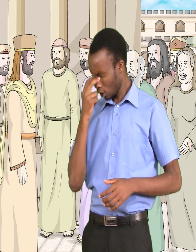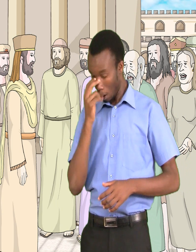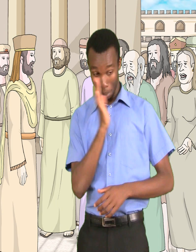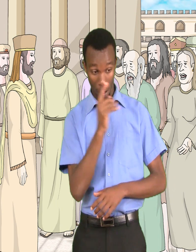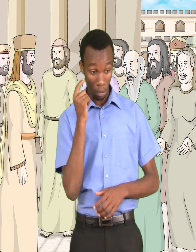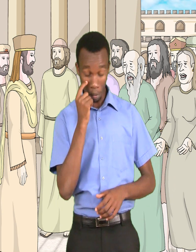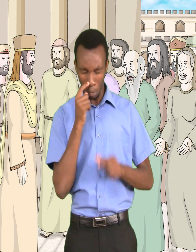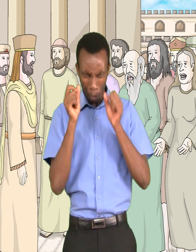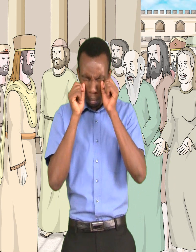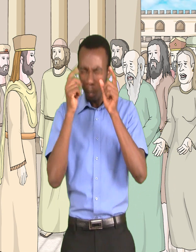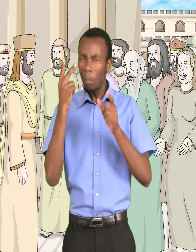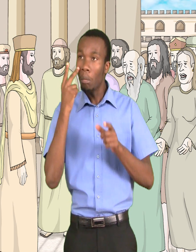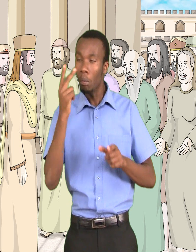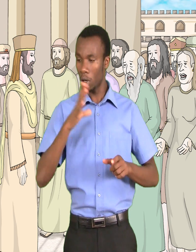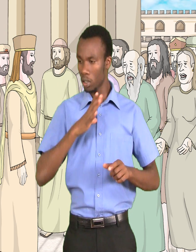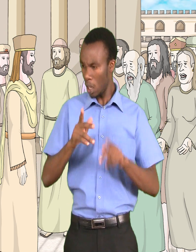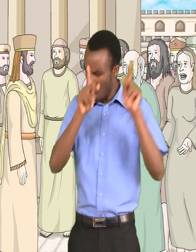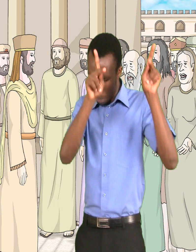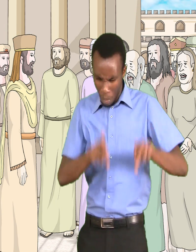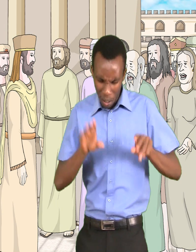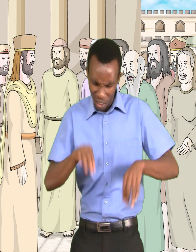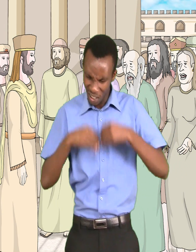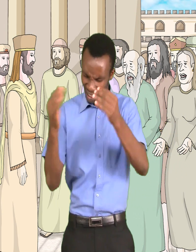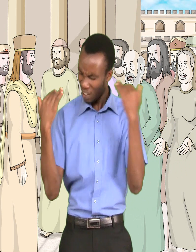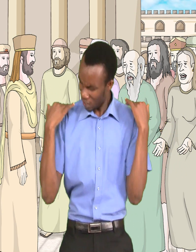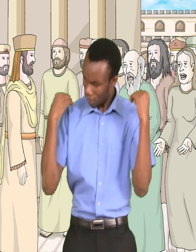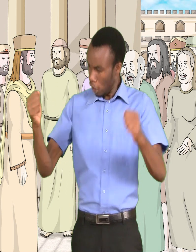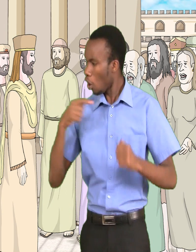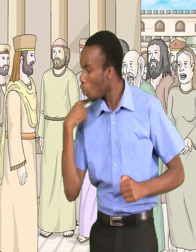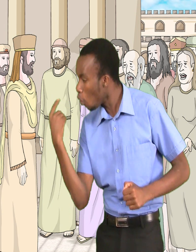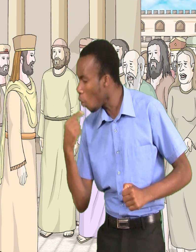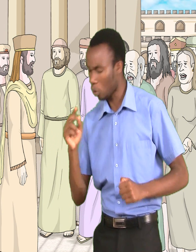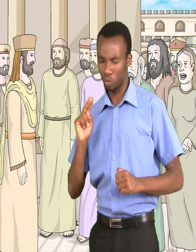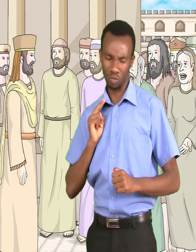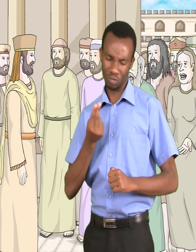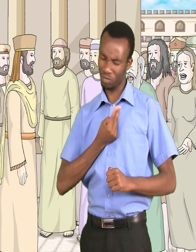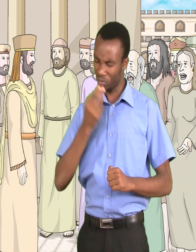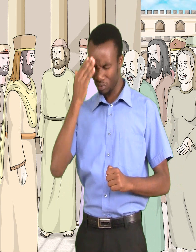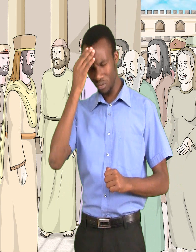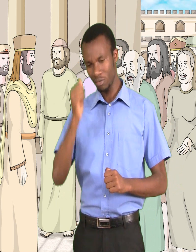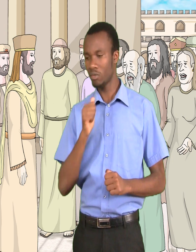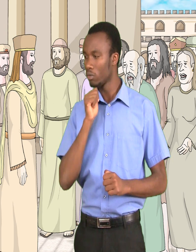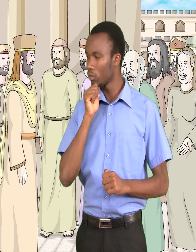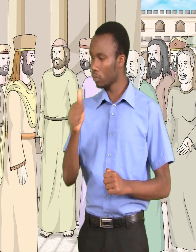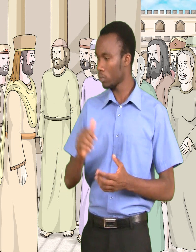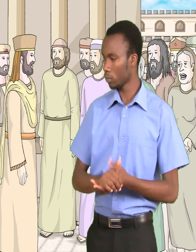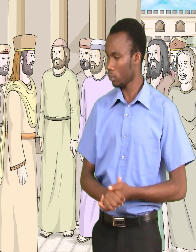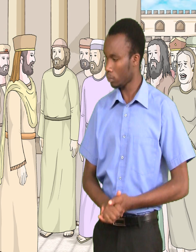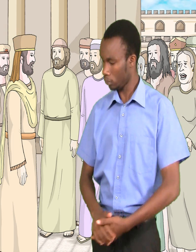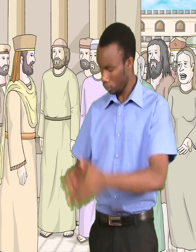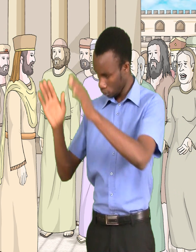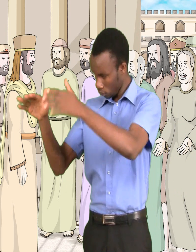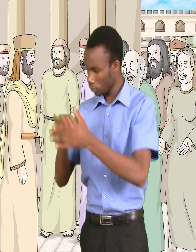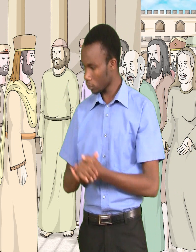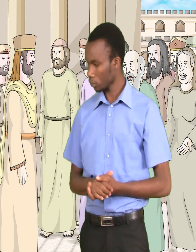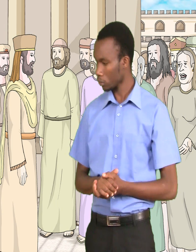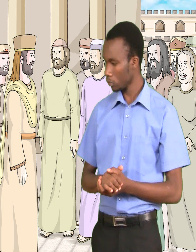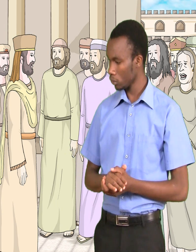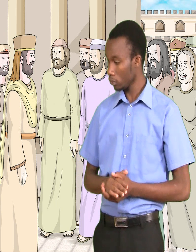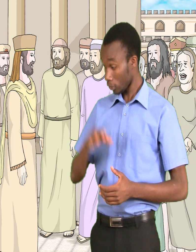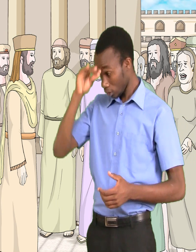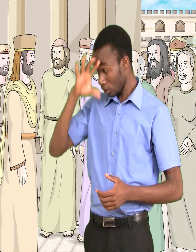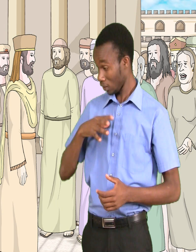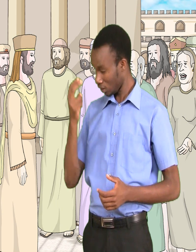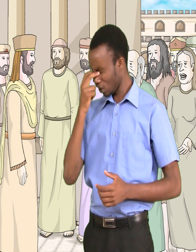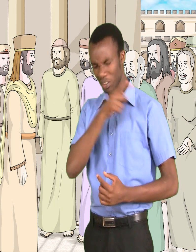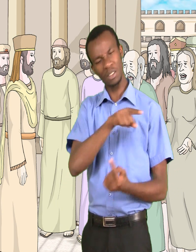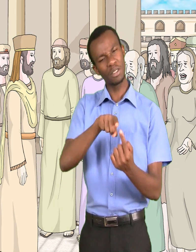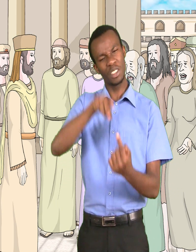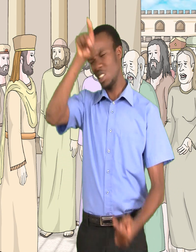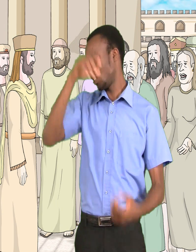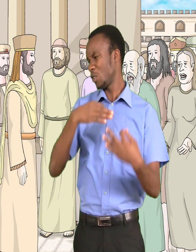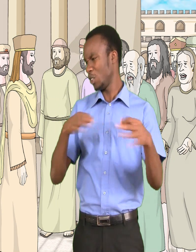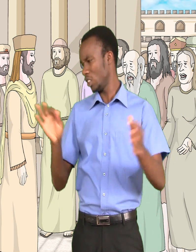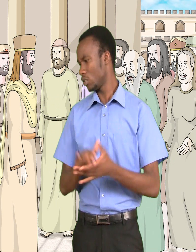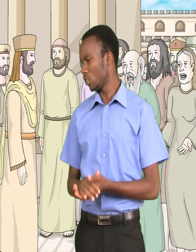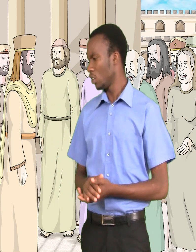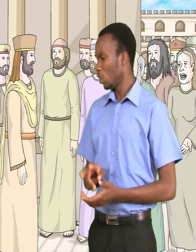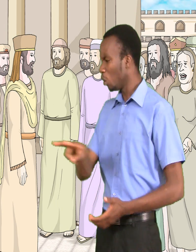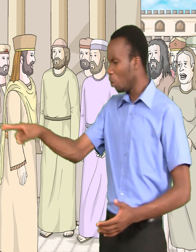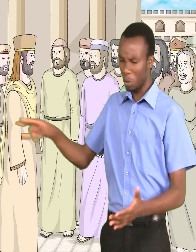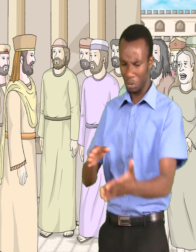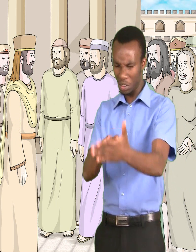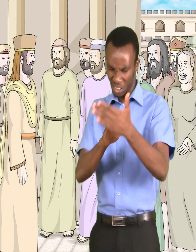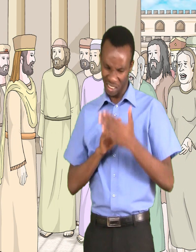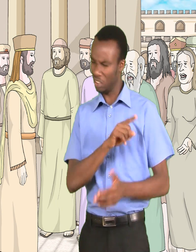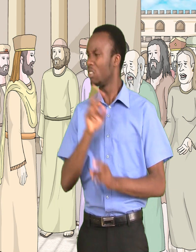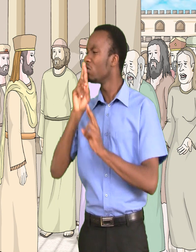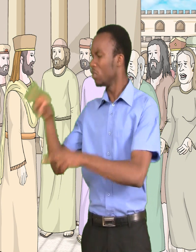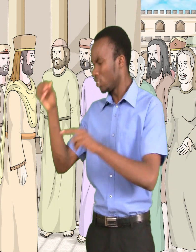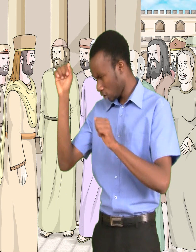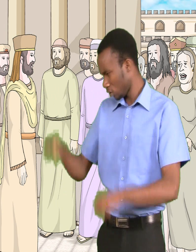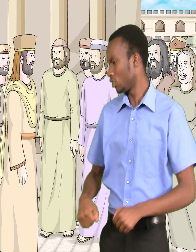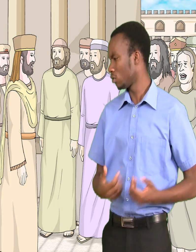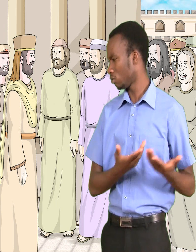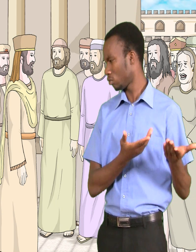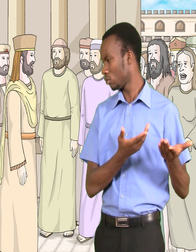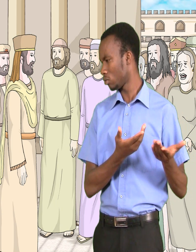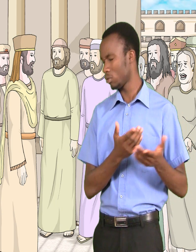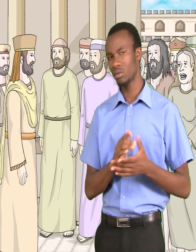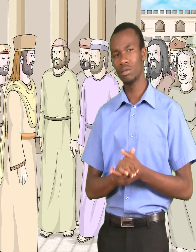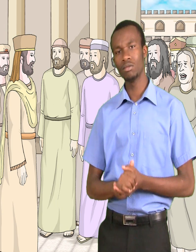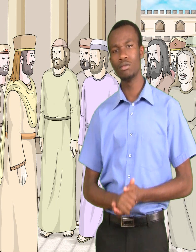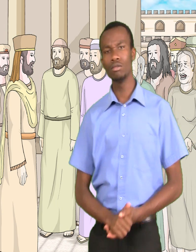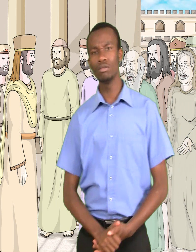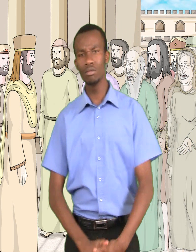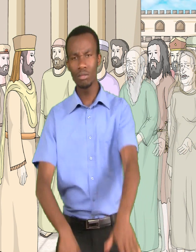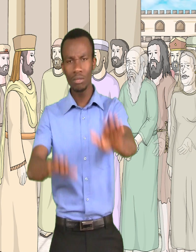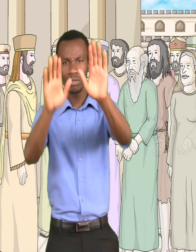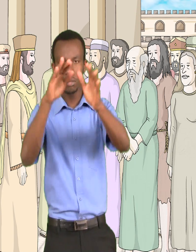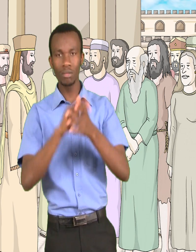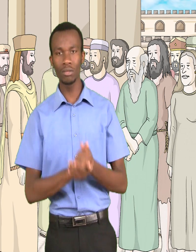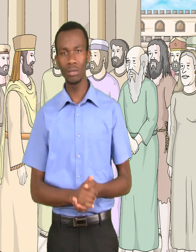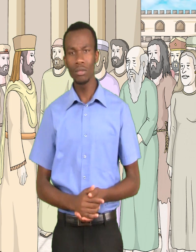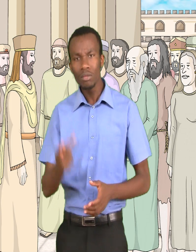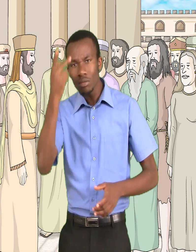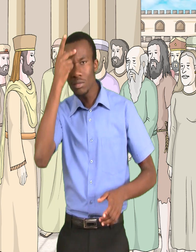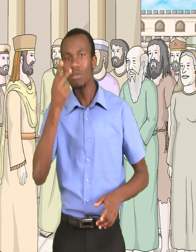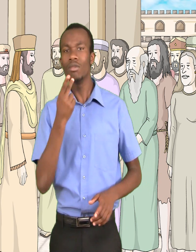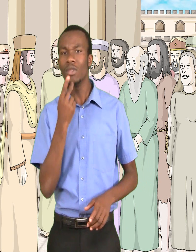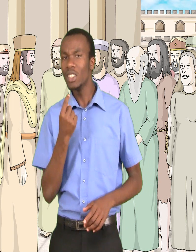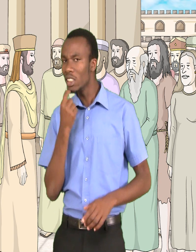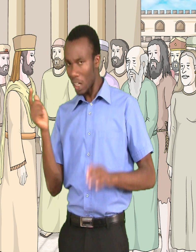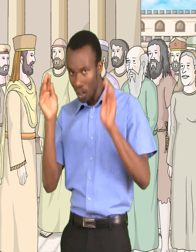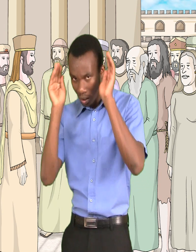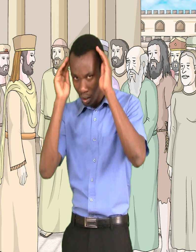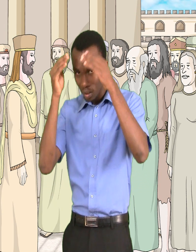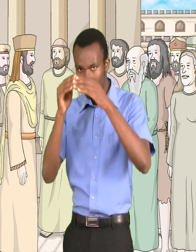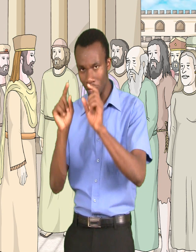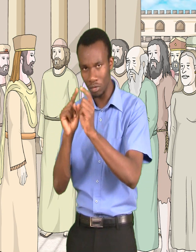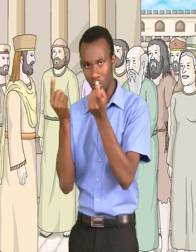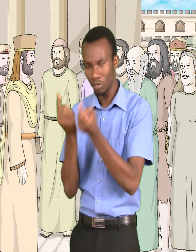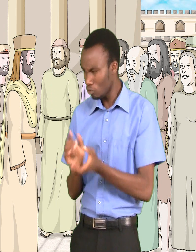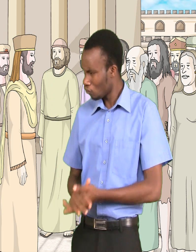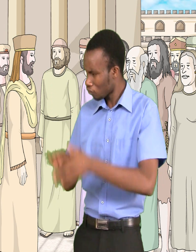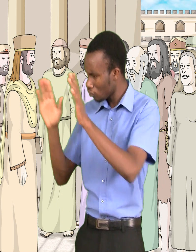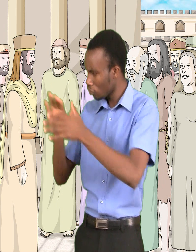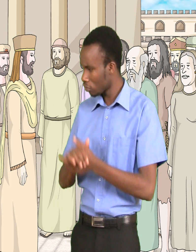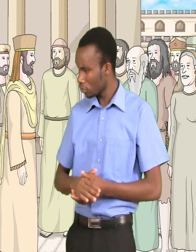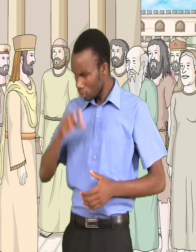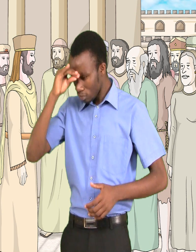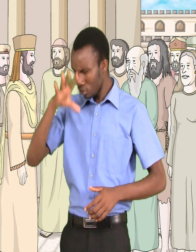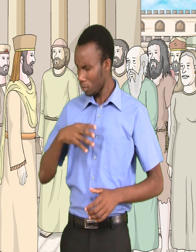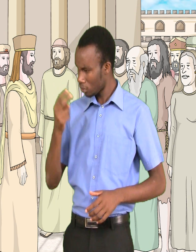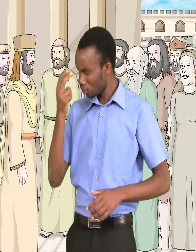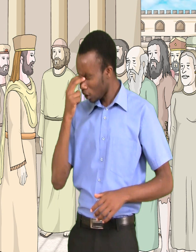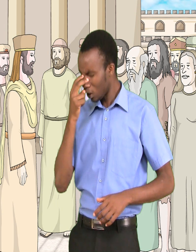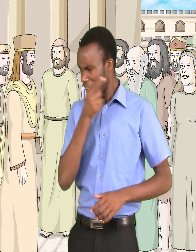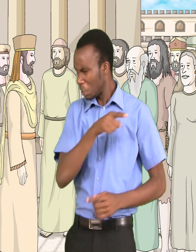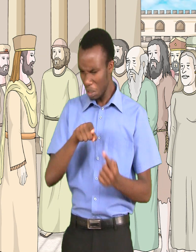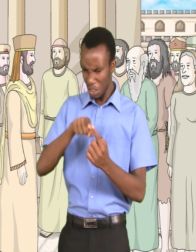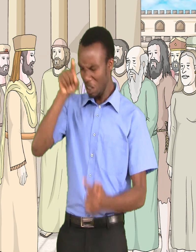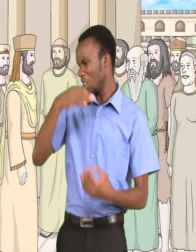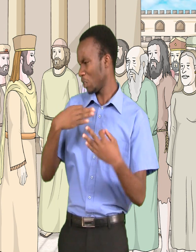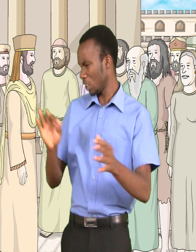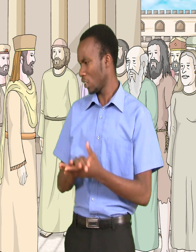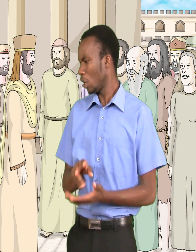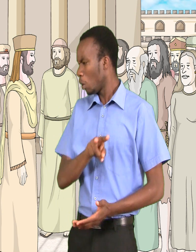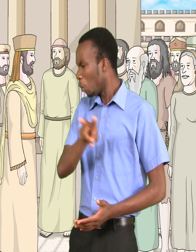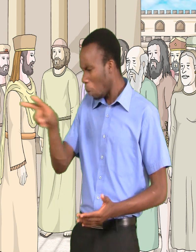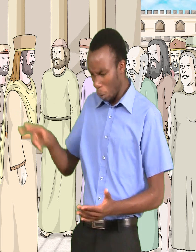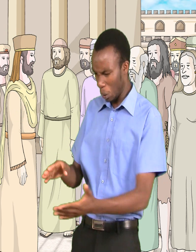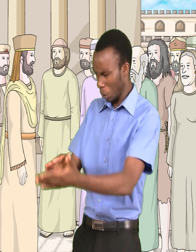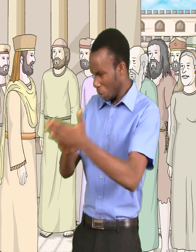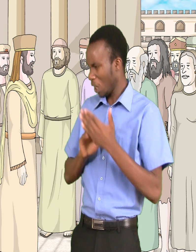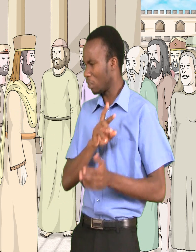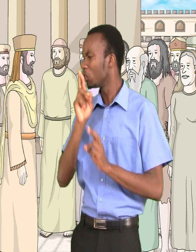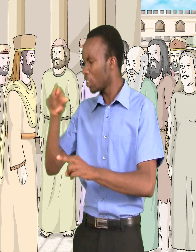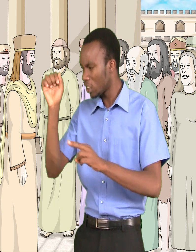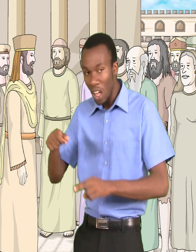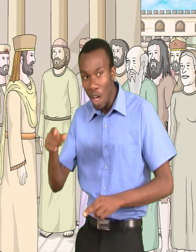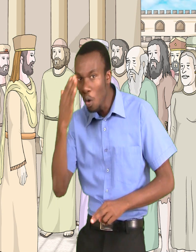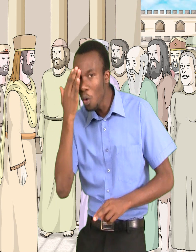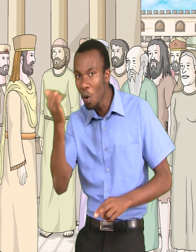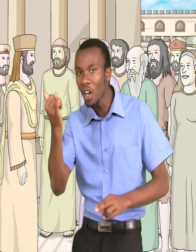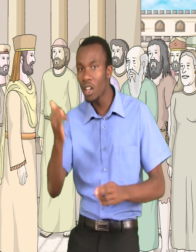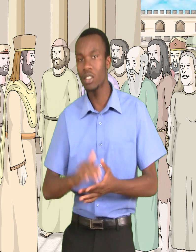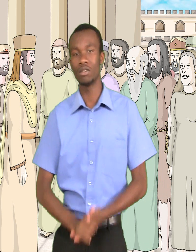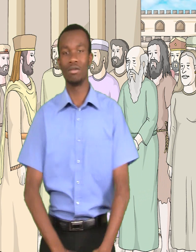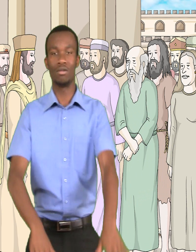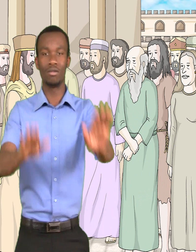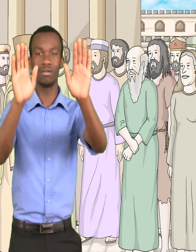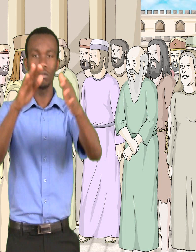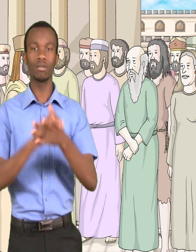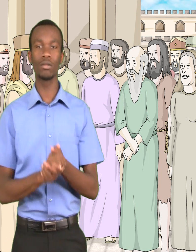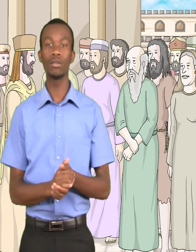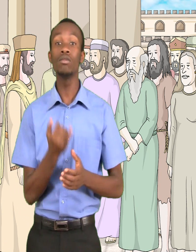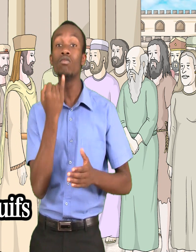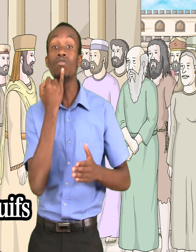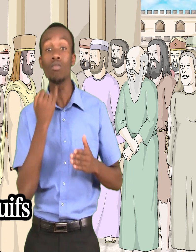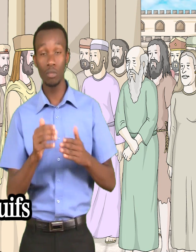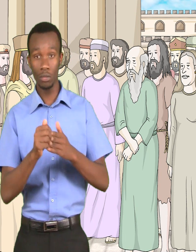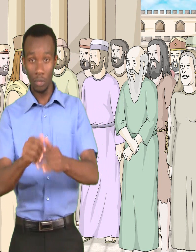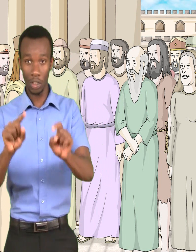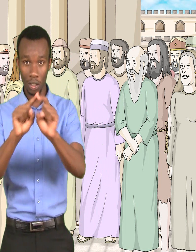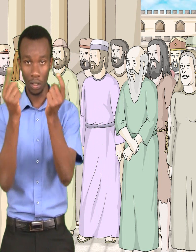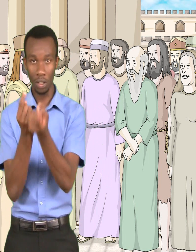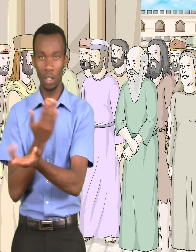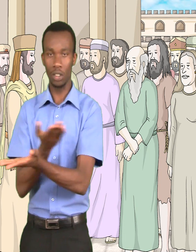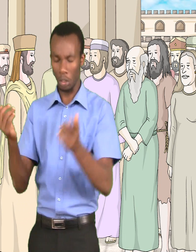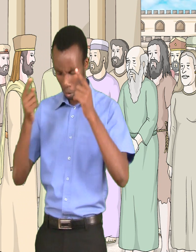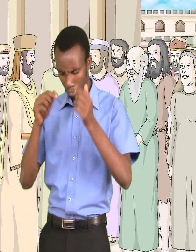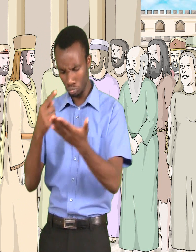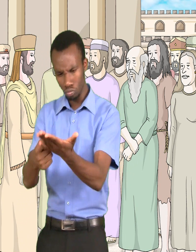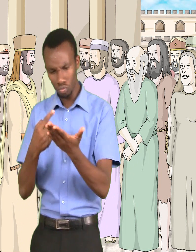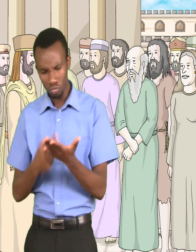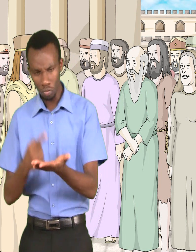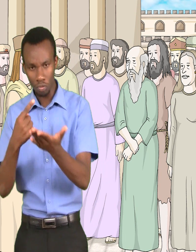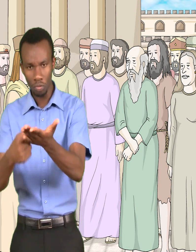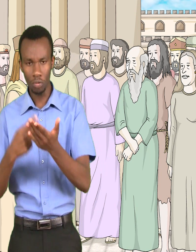But how he can now see or who opened his eyes, we do not know. Ask him. He is old enough to speak for himself.”